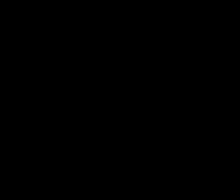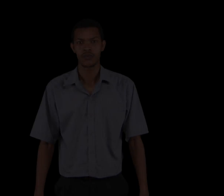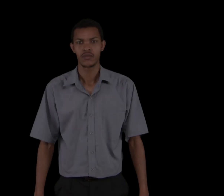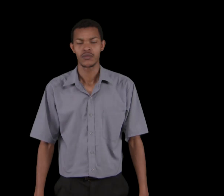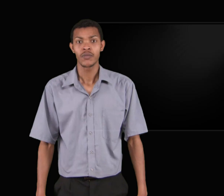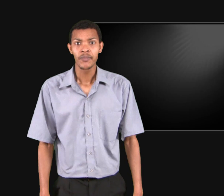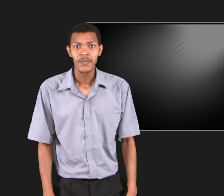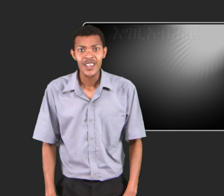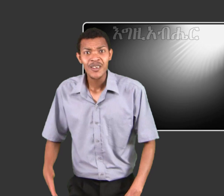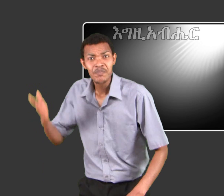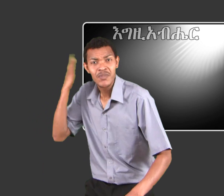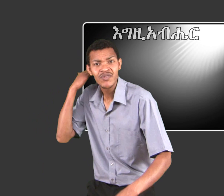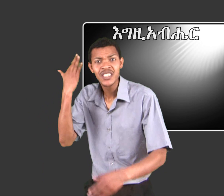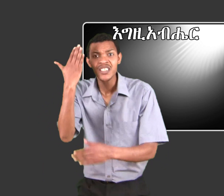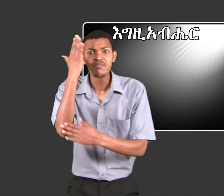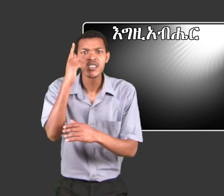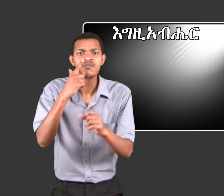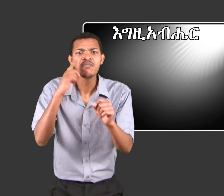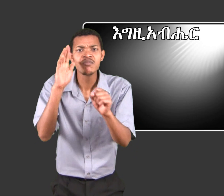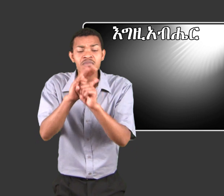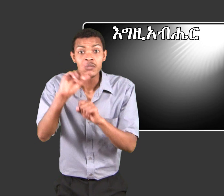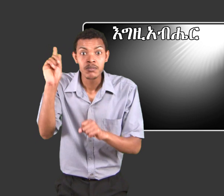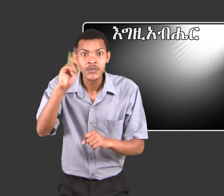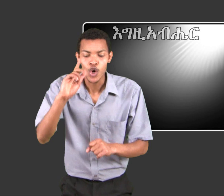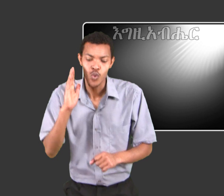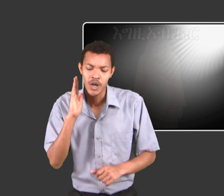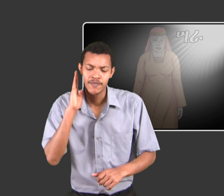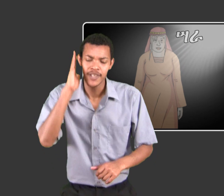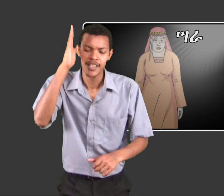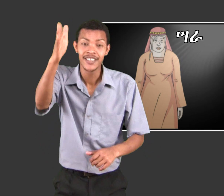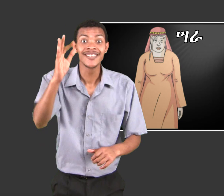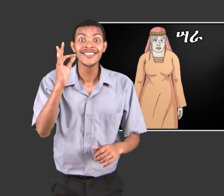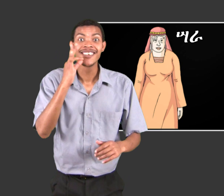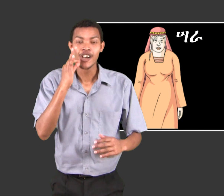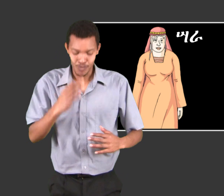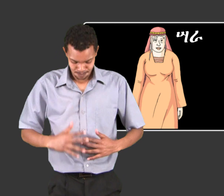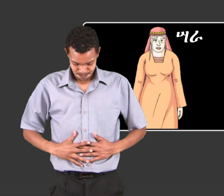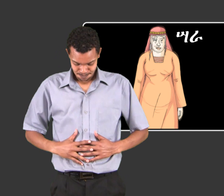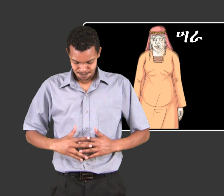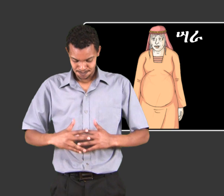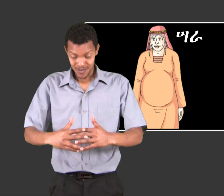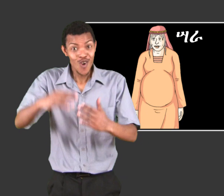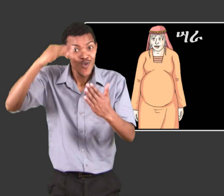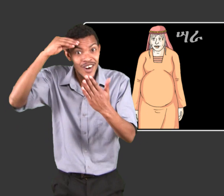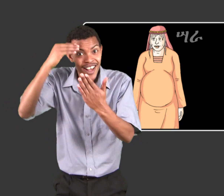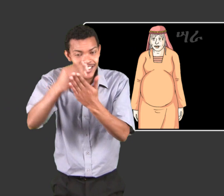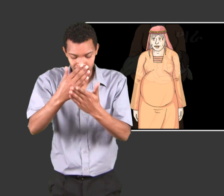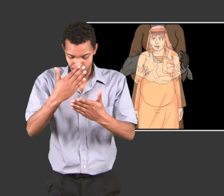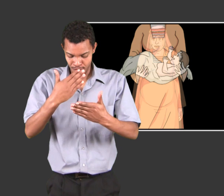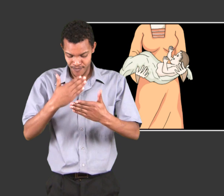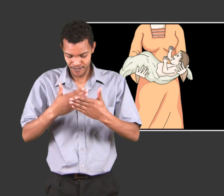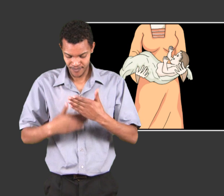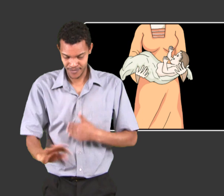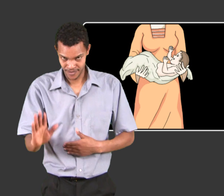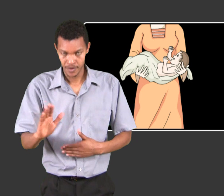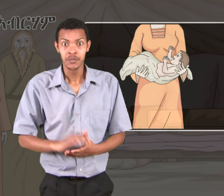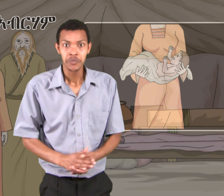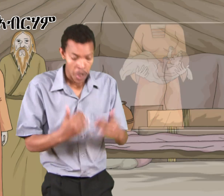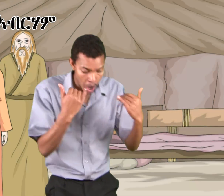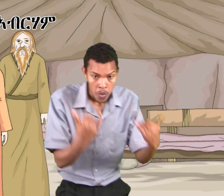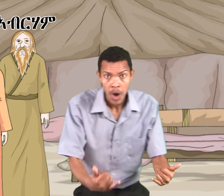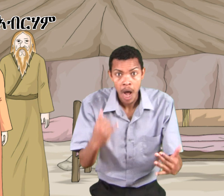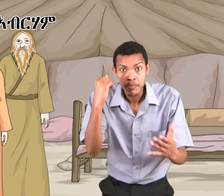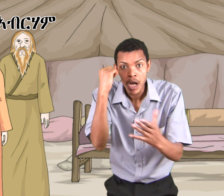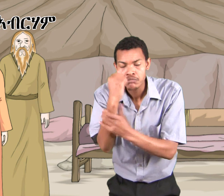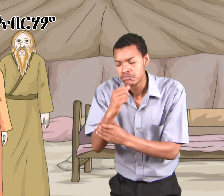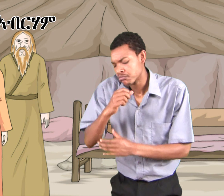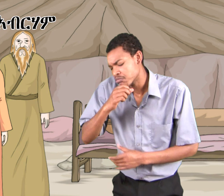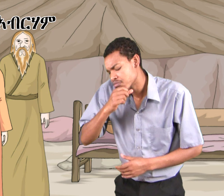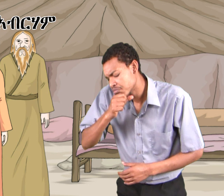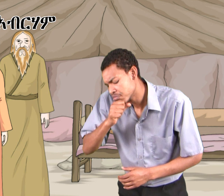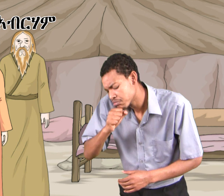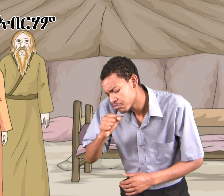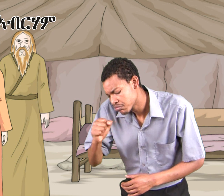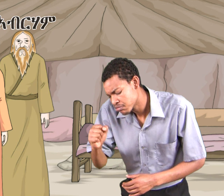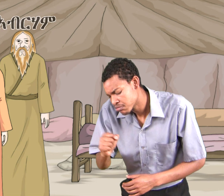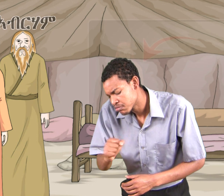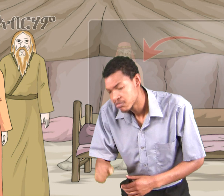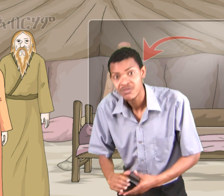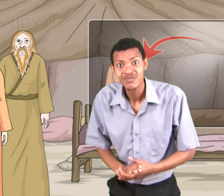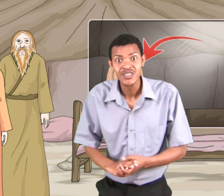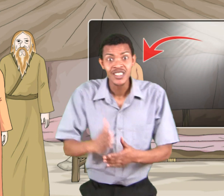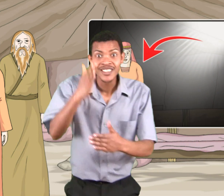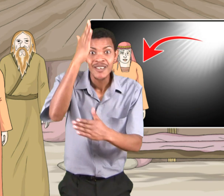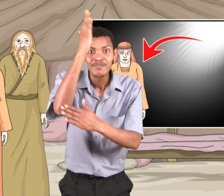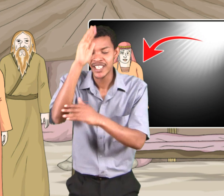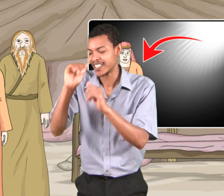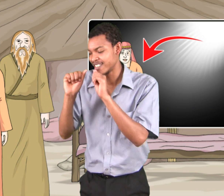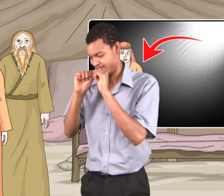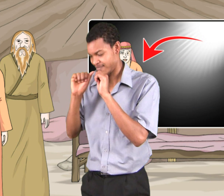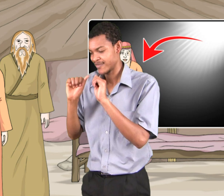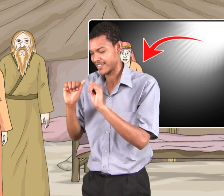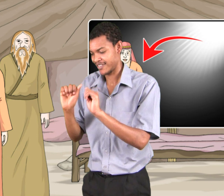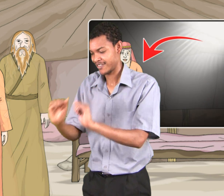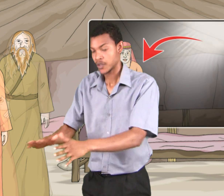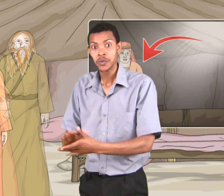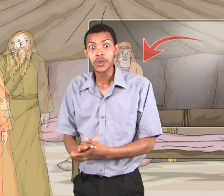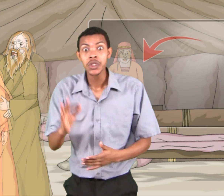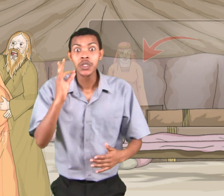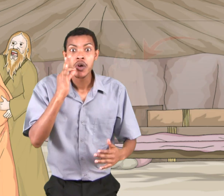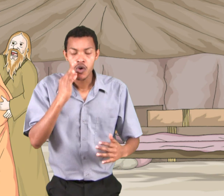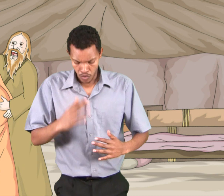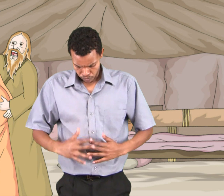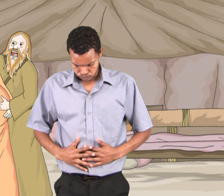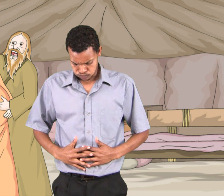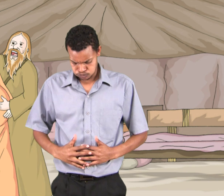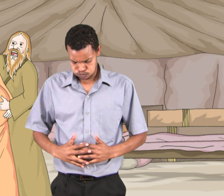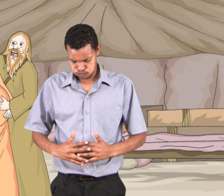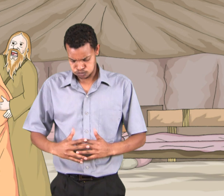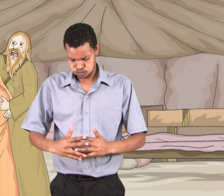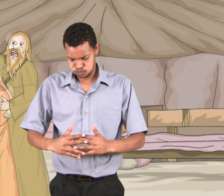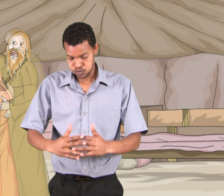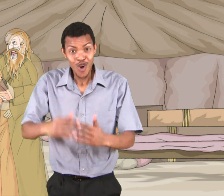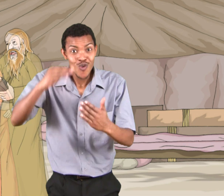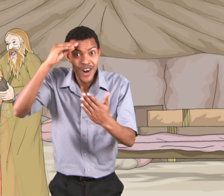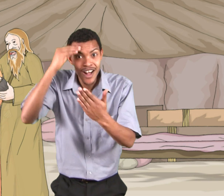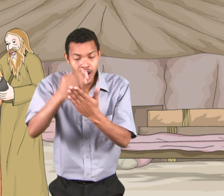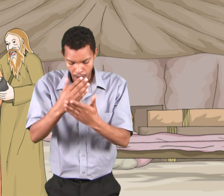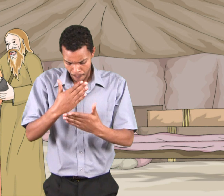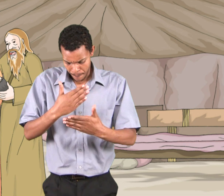Now the LORD attended to Sarah as He had said, and the LORD did for Sarah what He had promised.